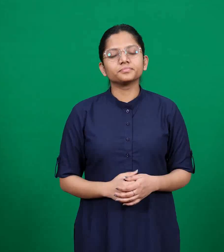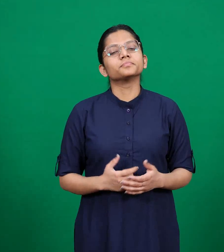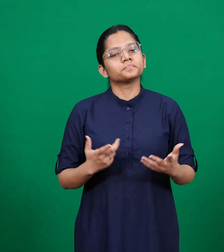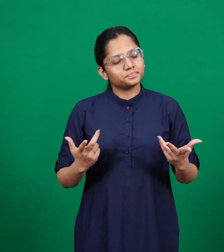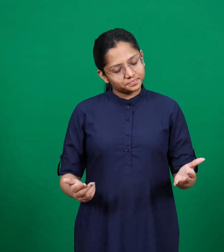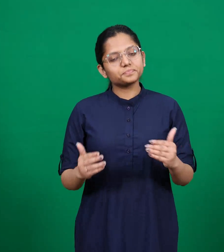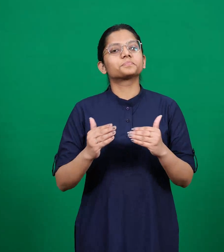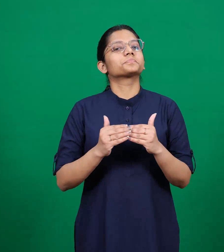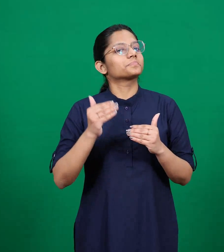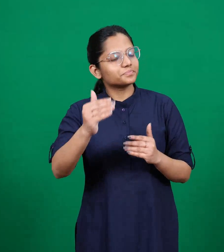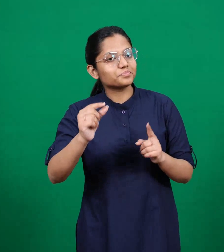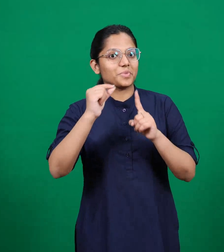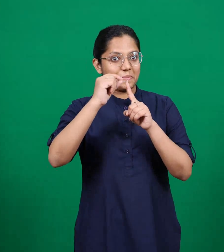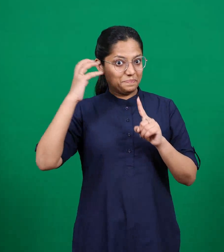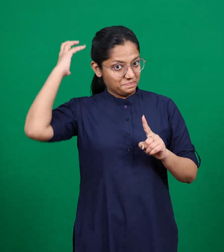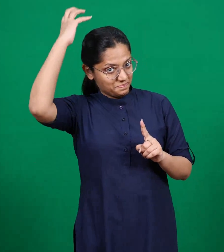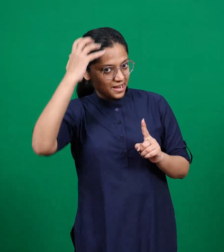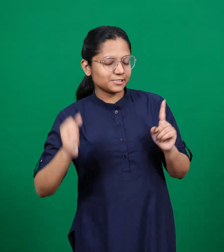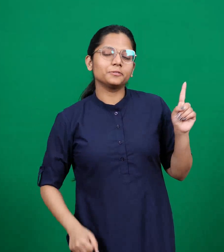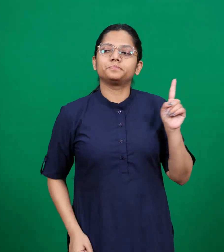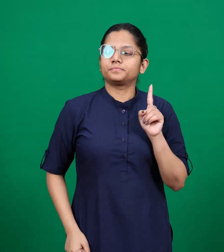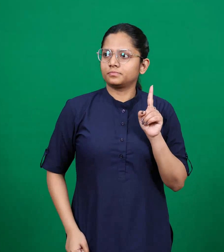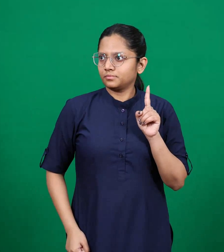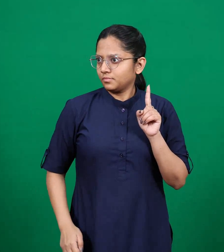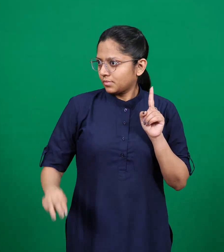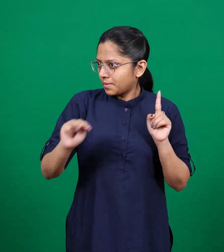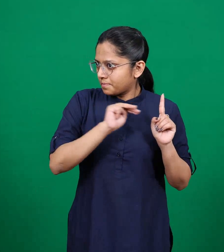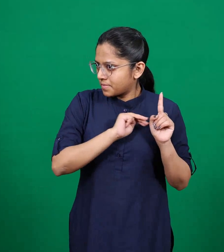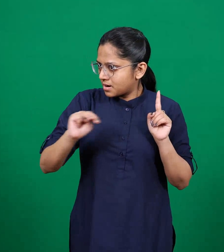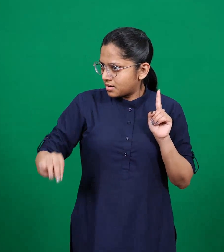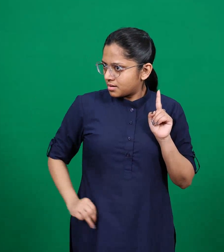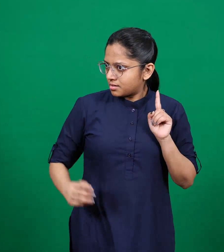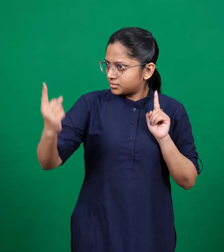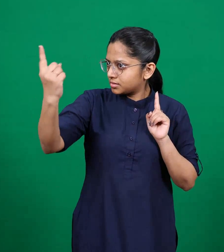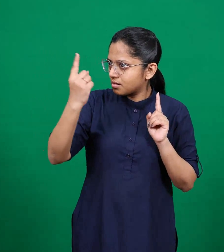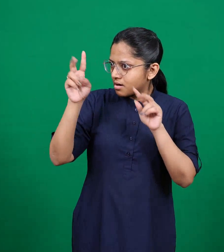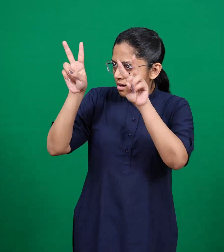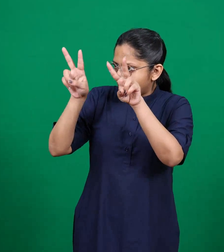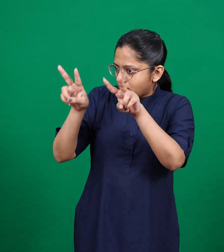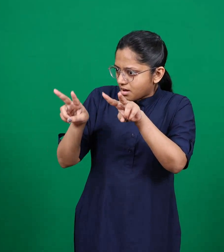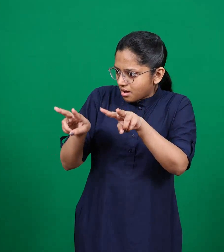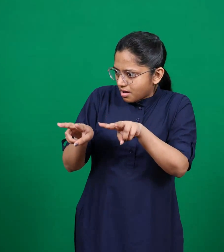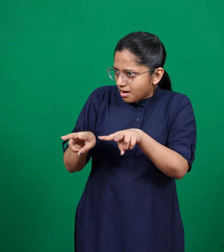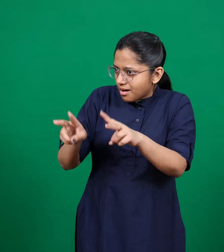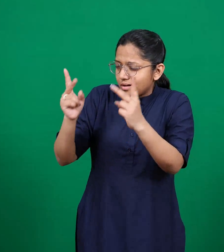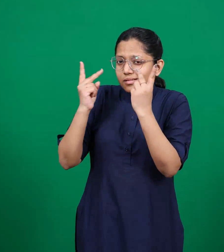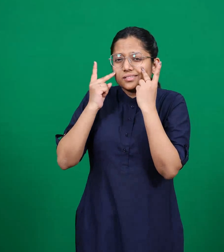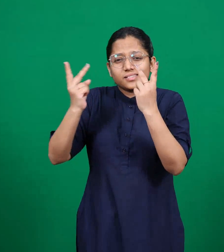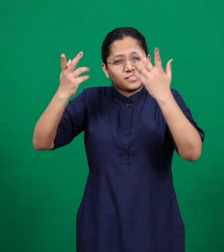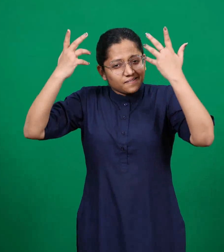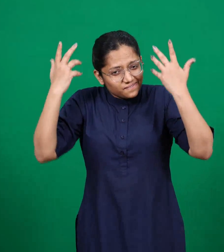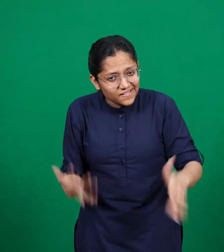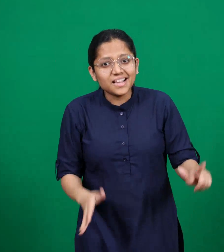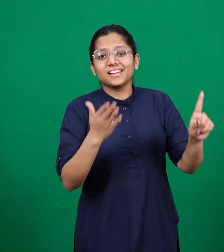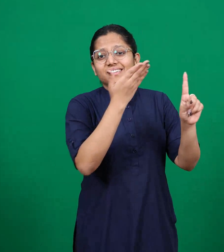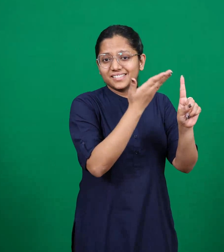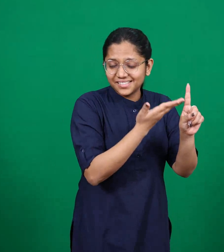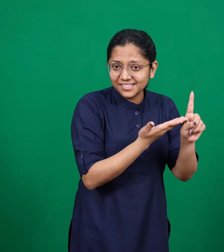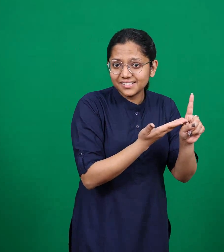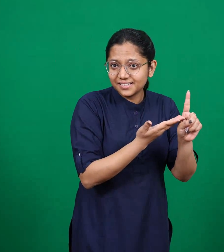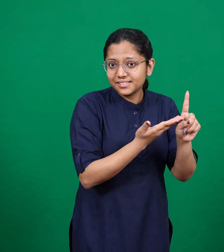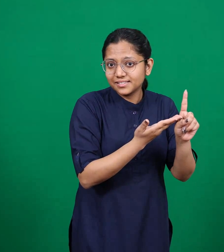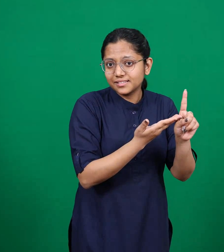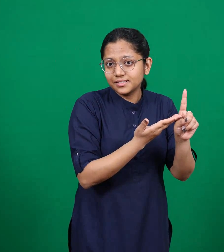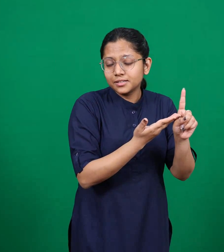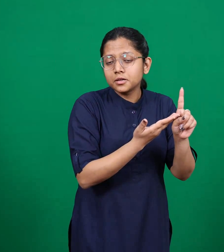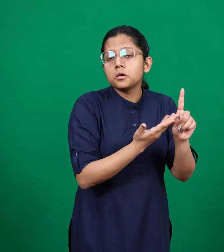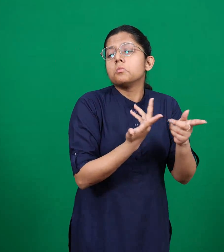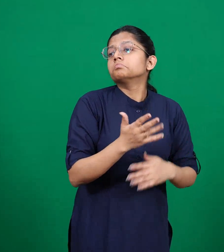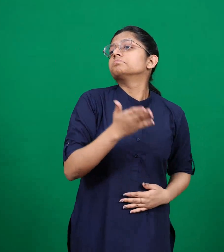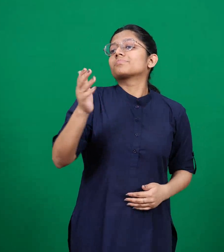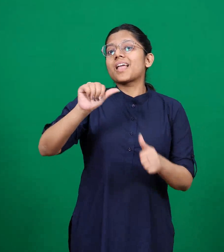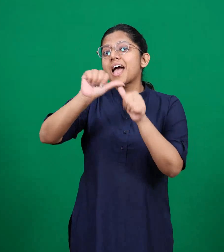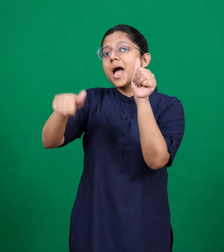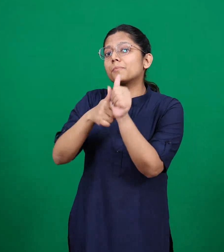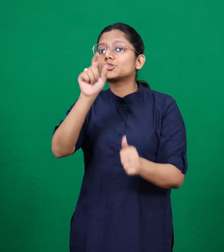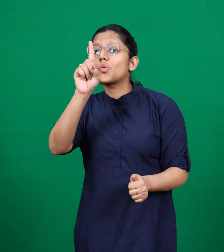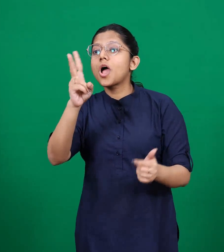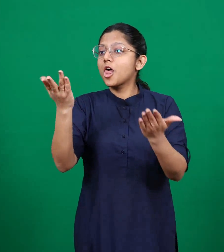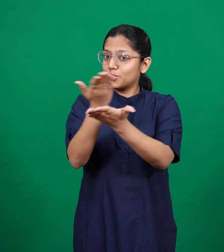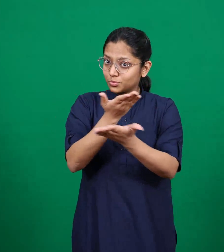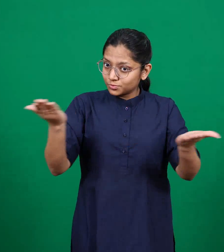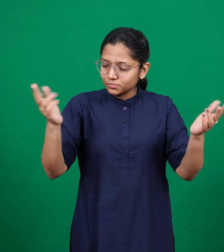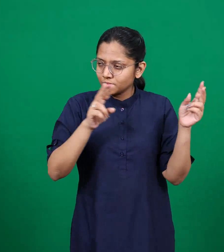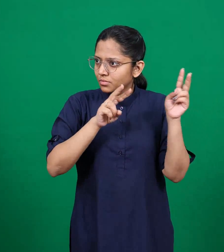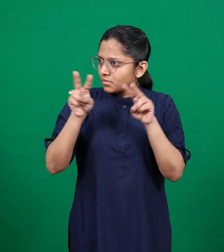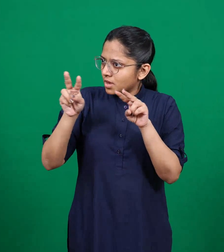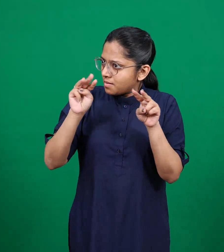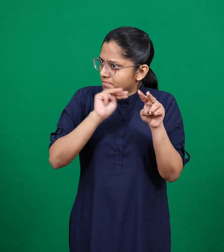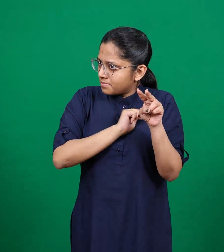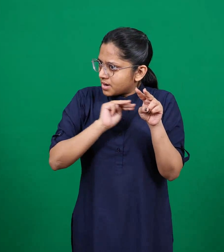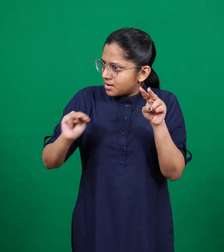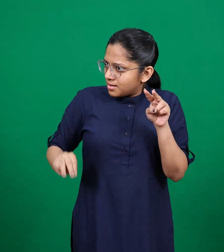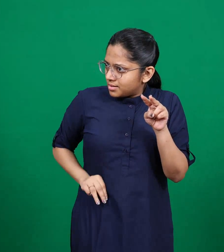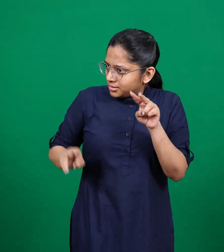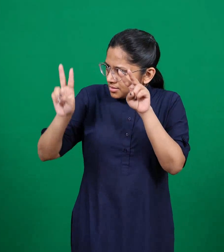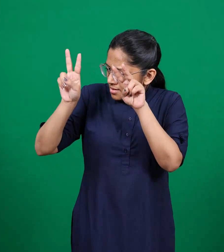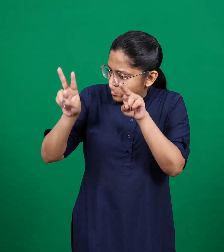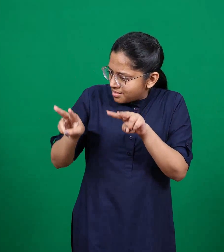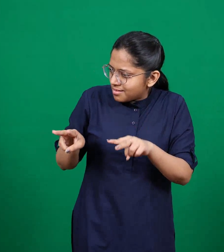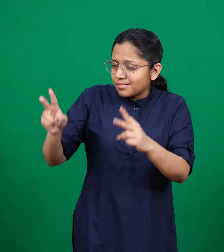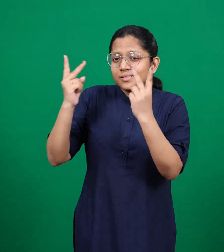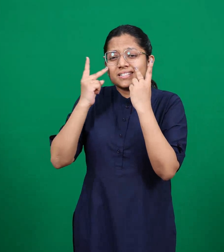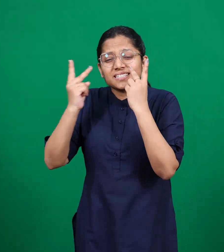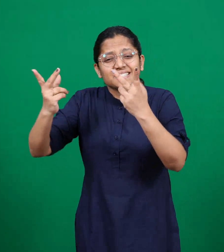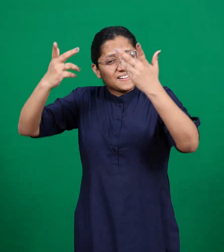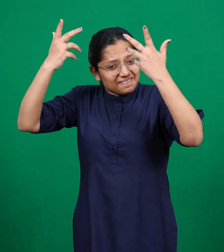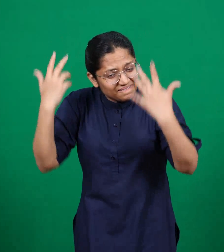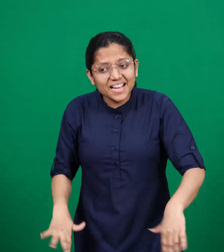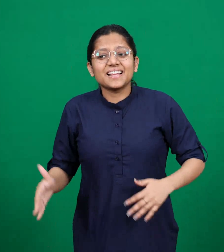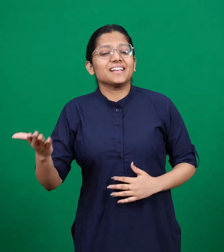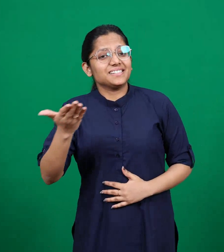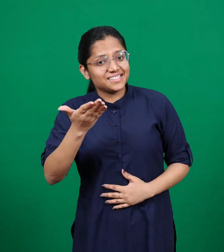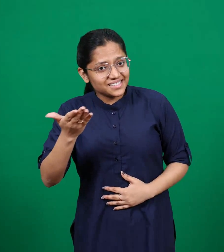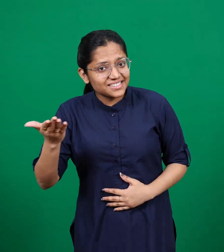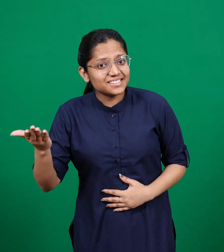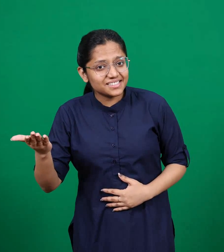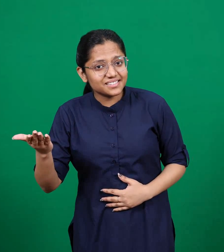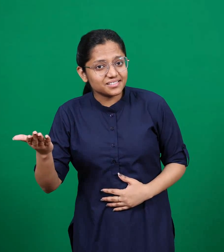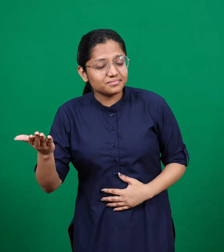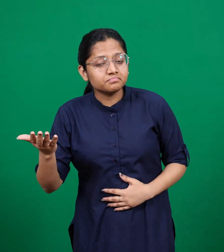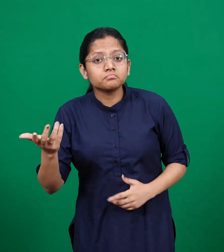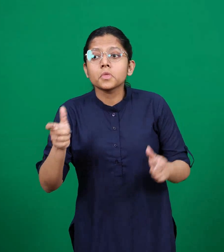and that He appeared to Cephas and then to the Twelve.